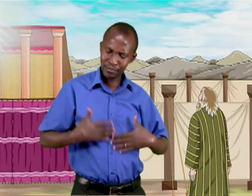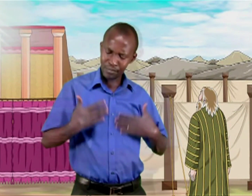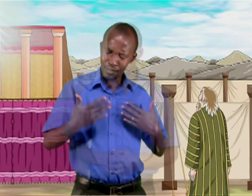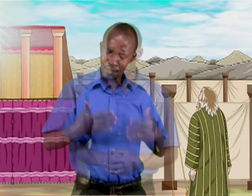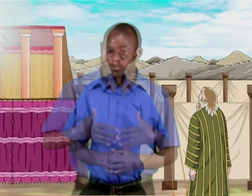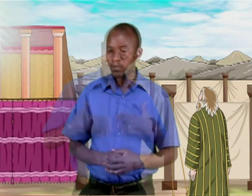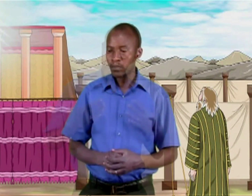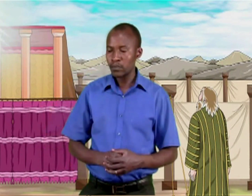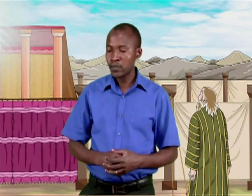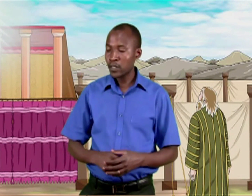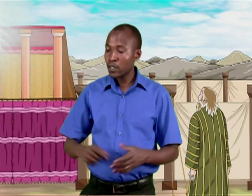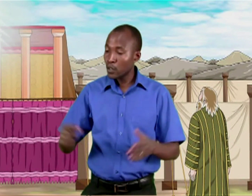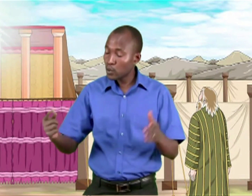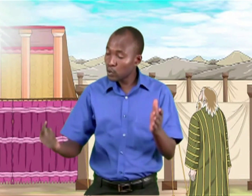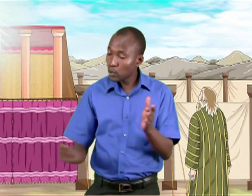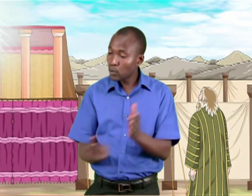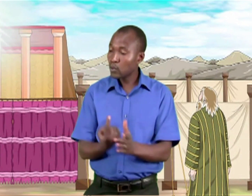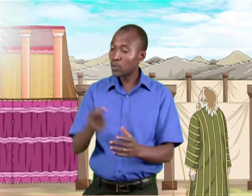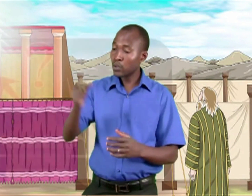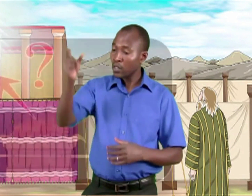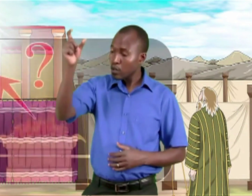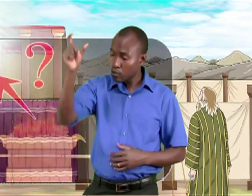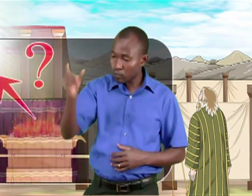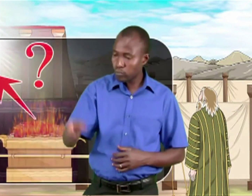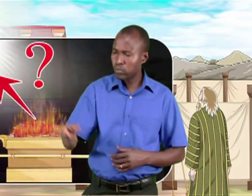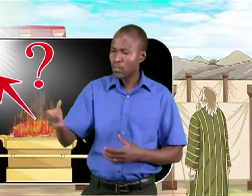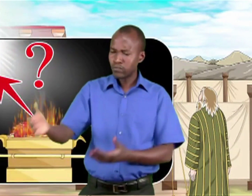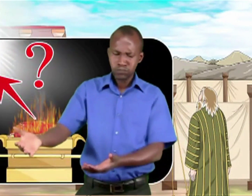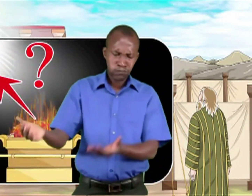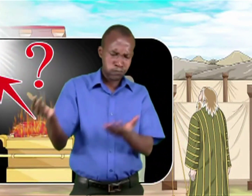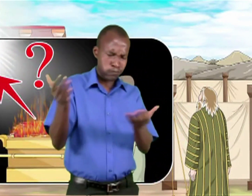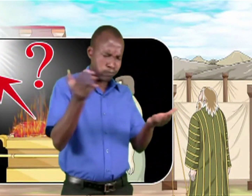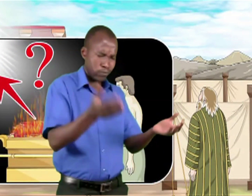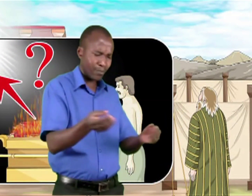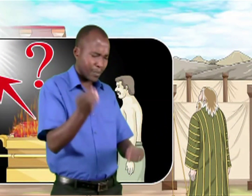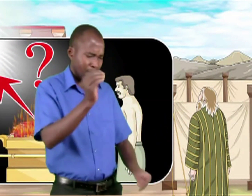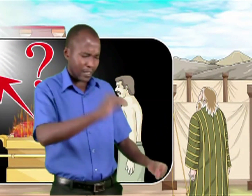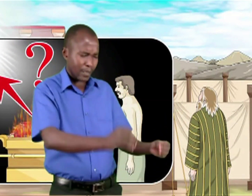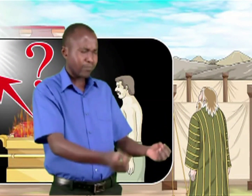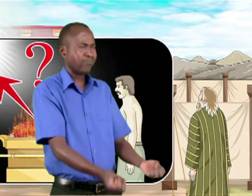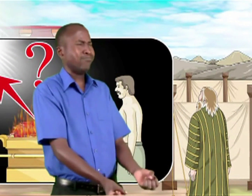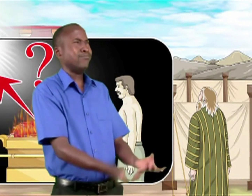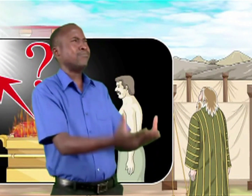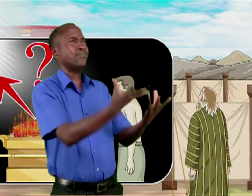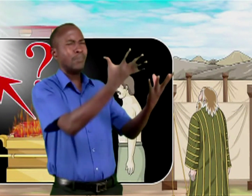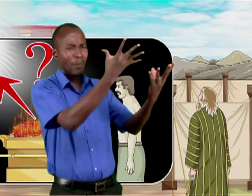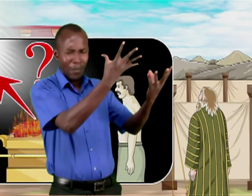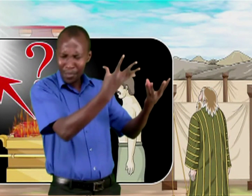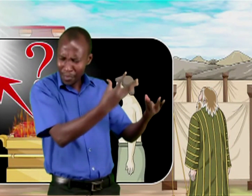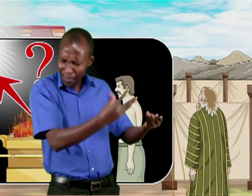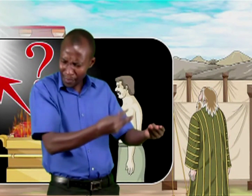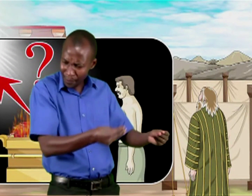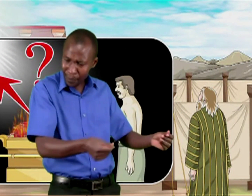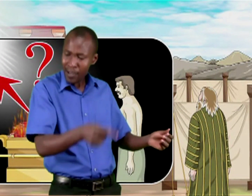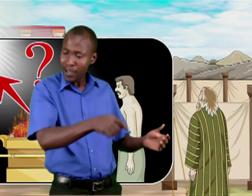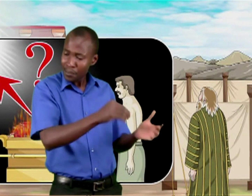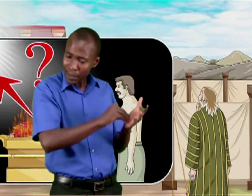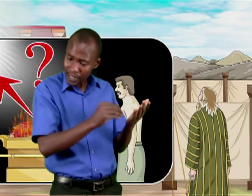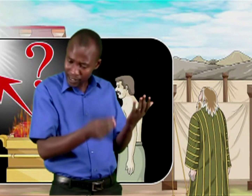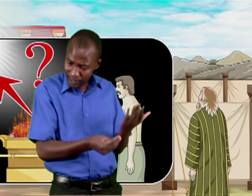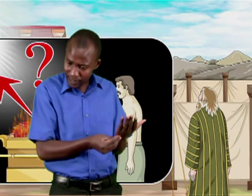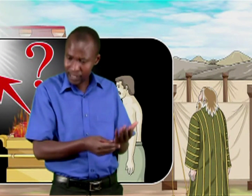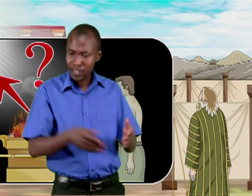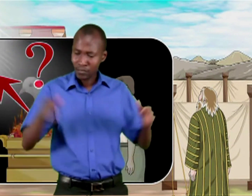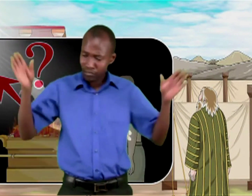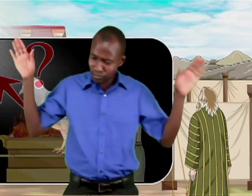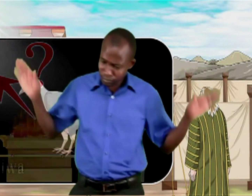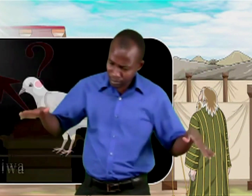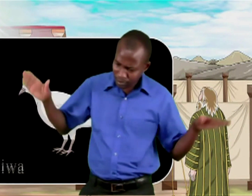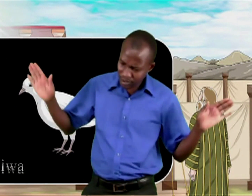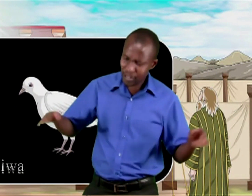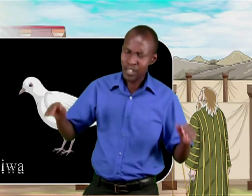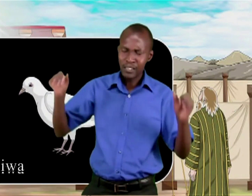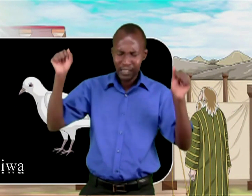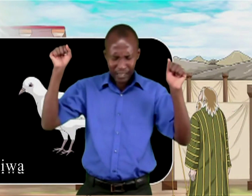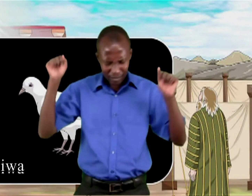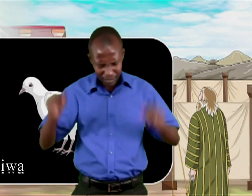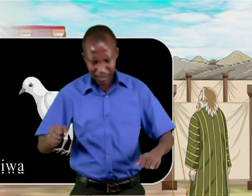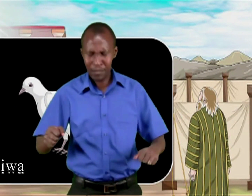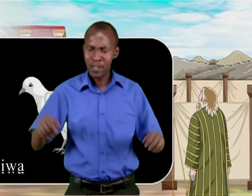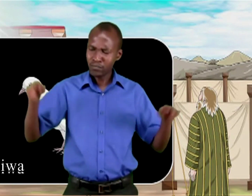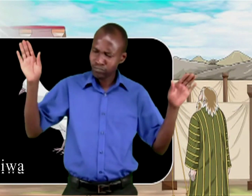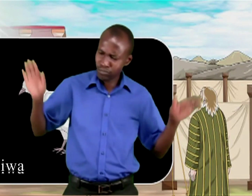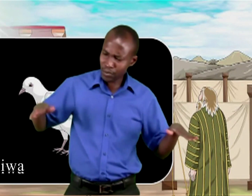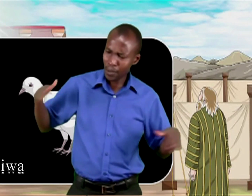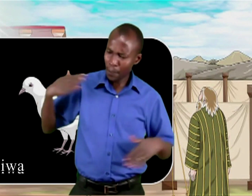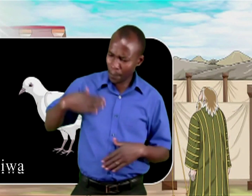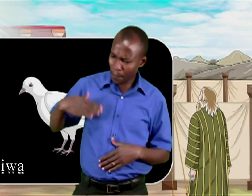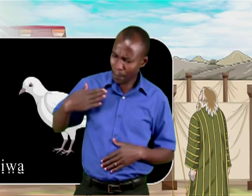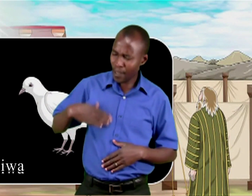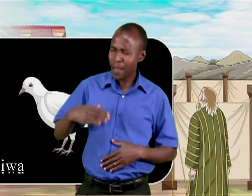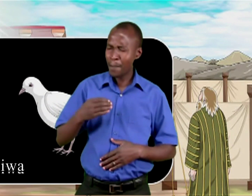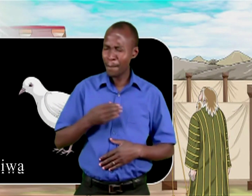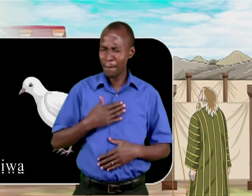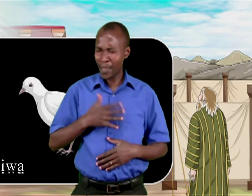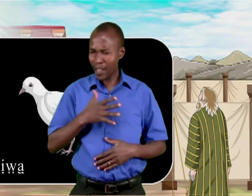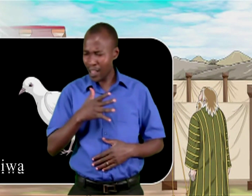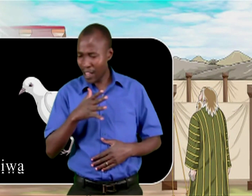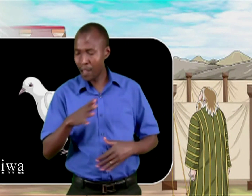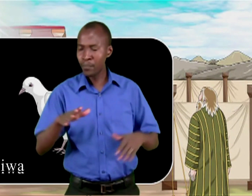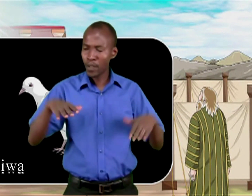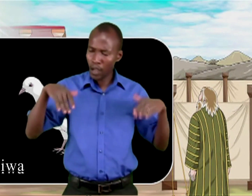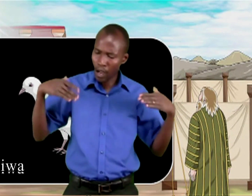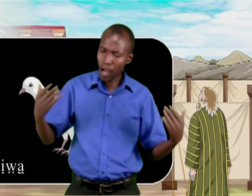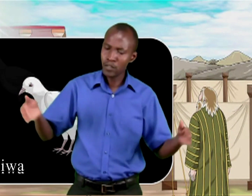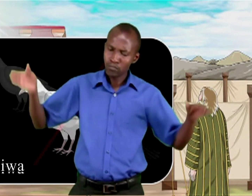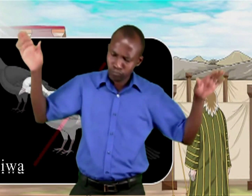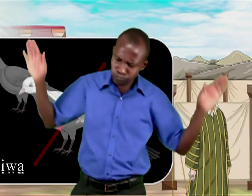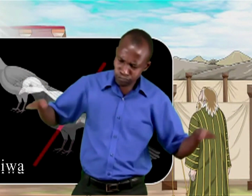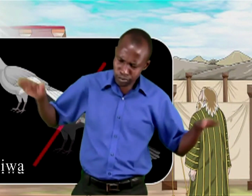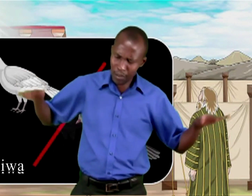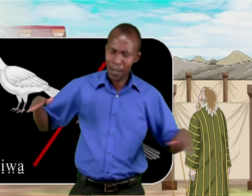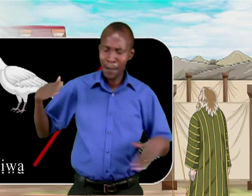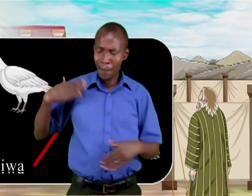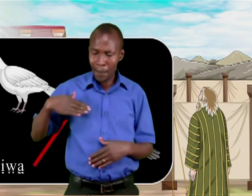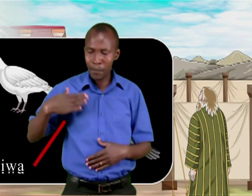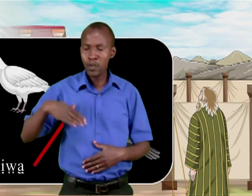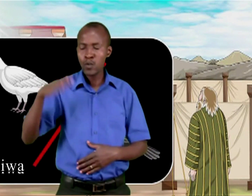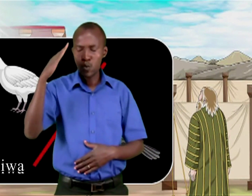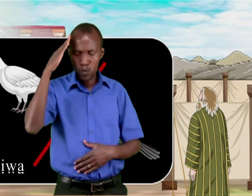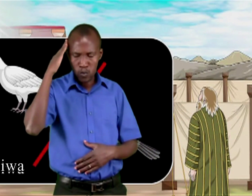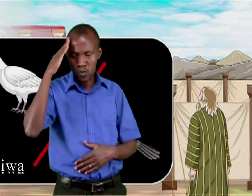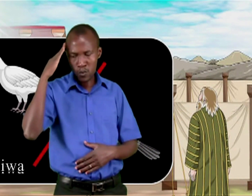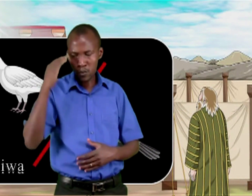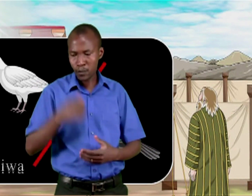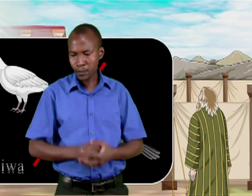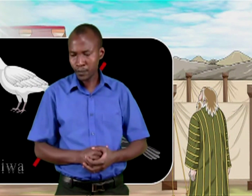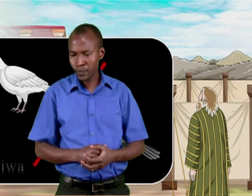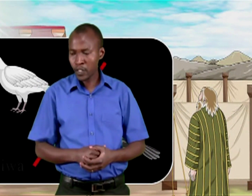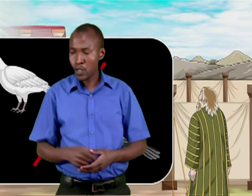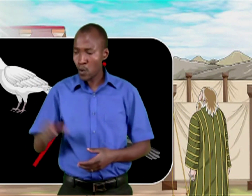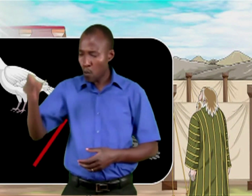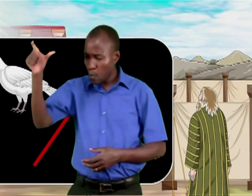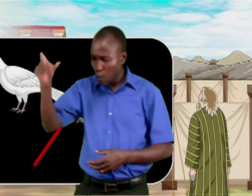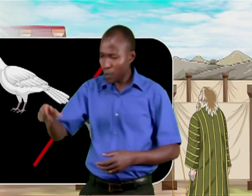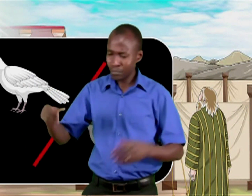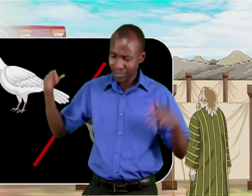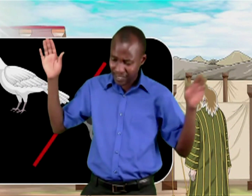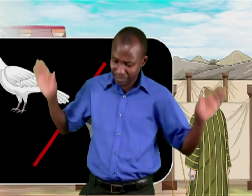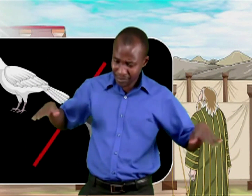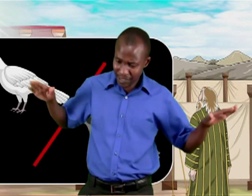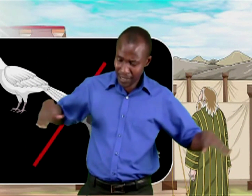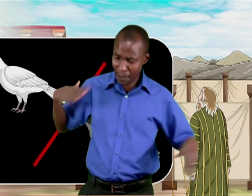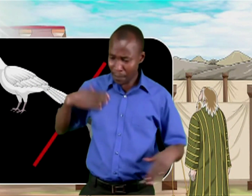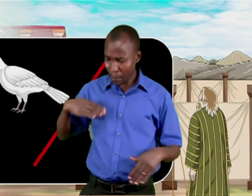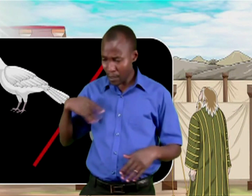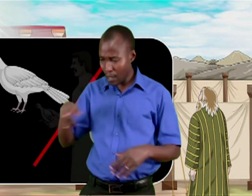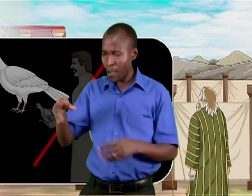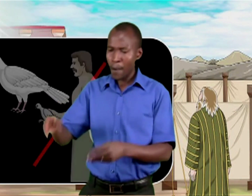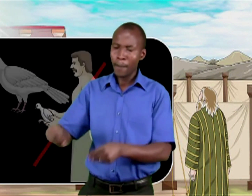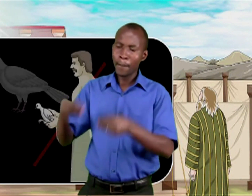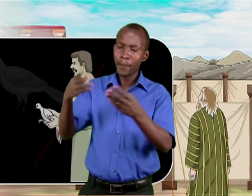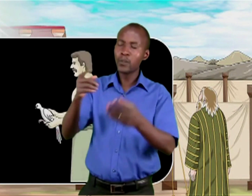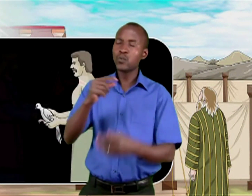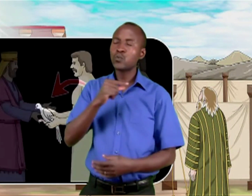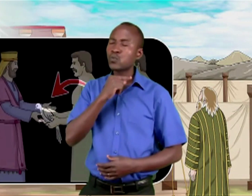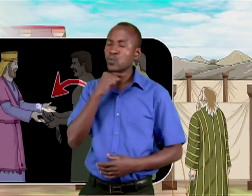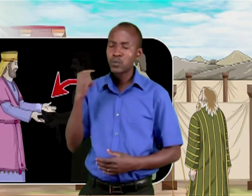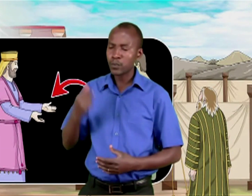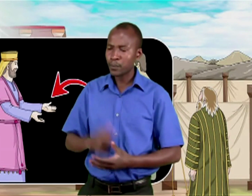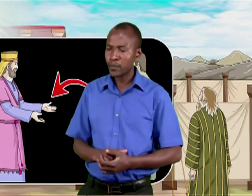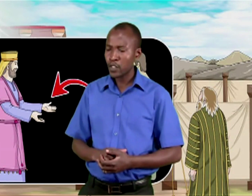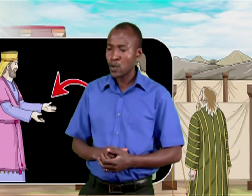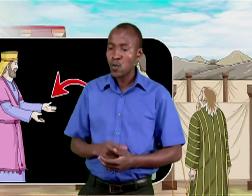If, instead, one’s offering to the LORD is a burnt offering of birds, he is to present a turtledove or a young pigeon.